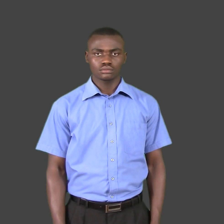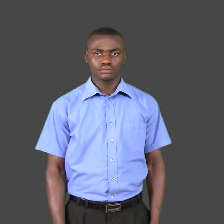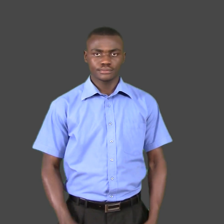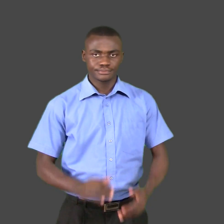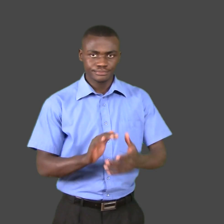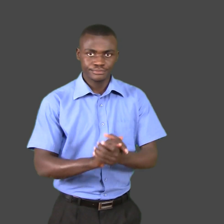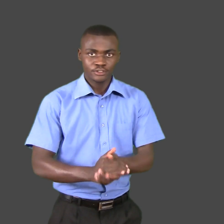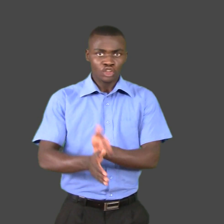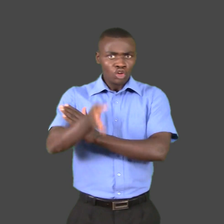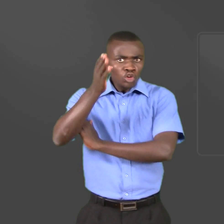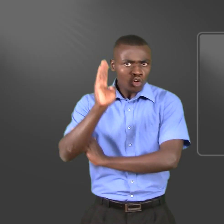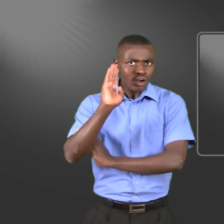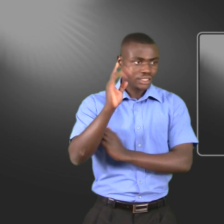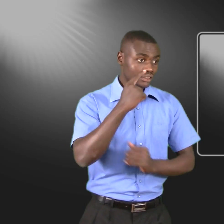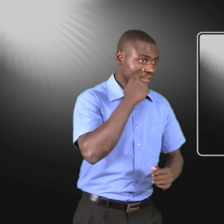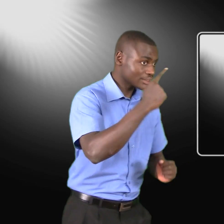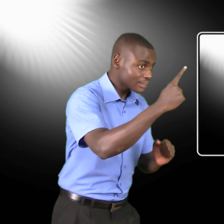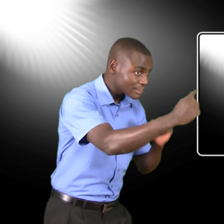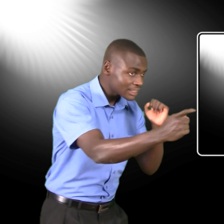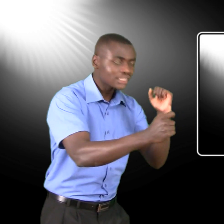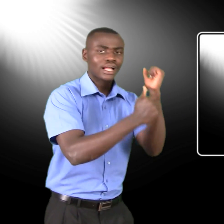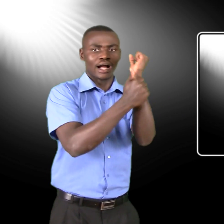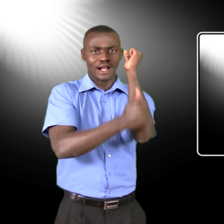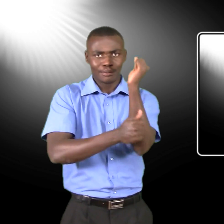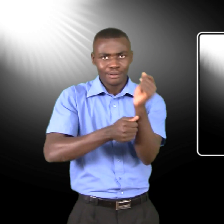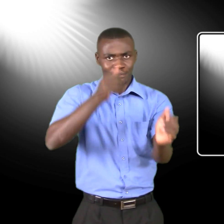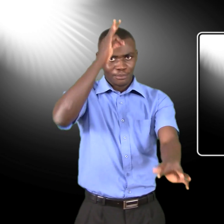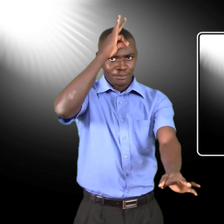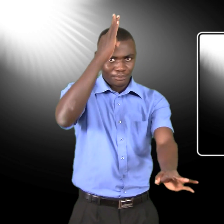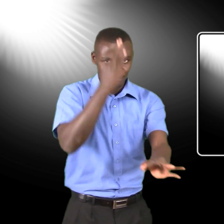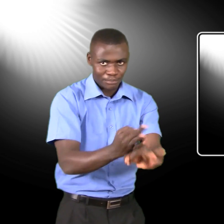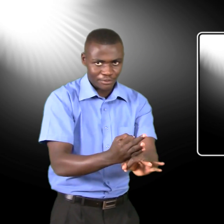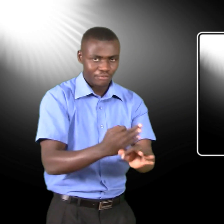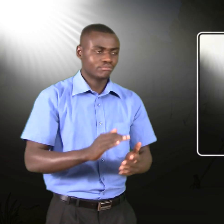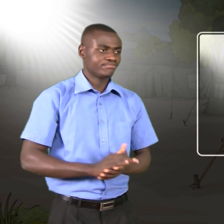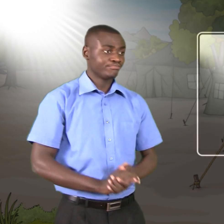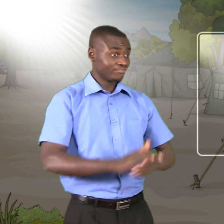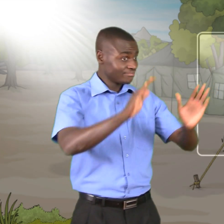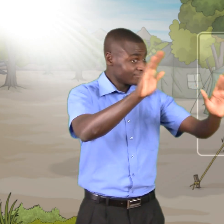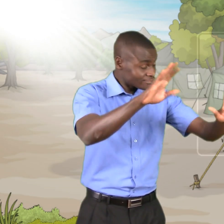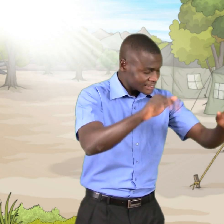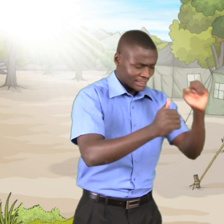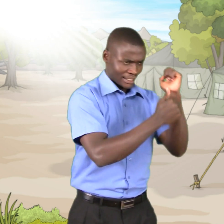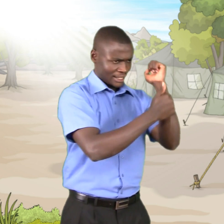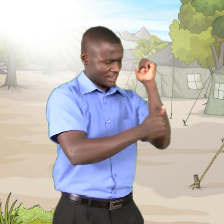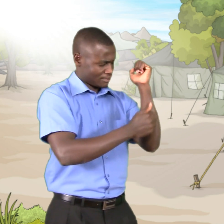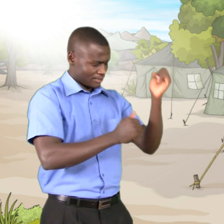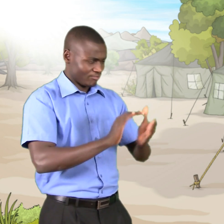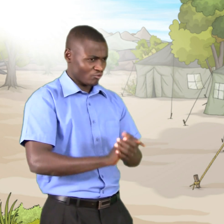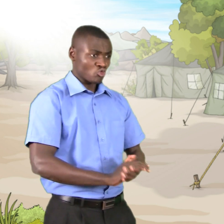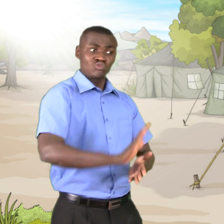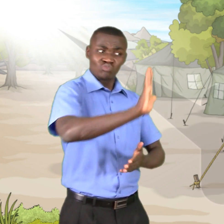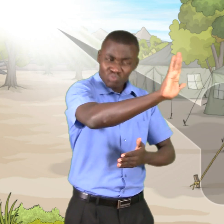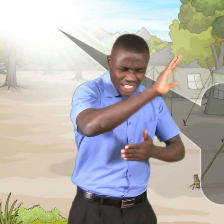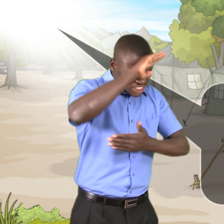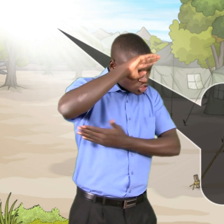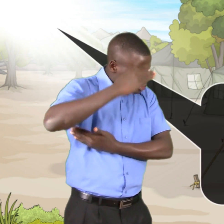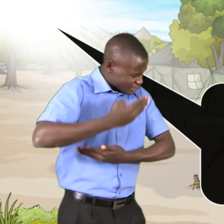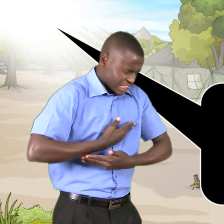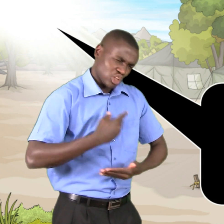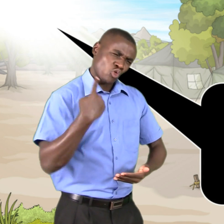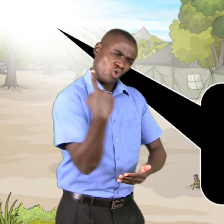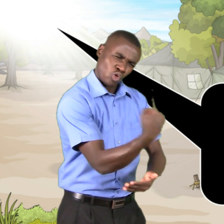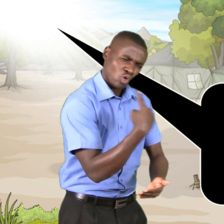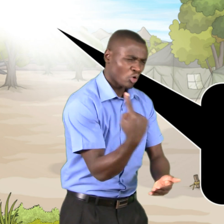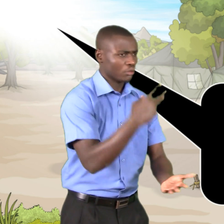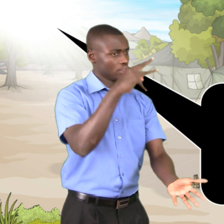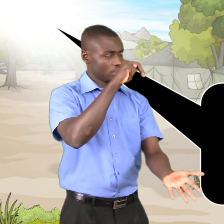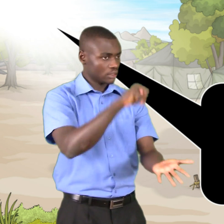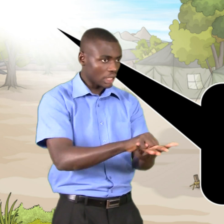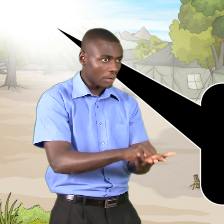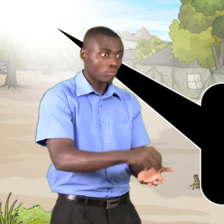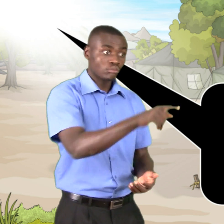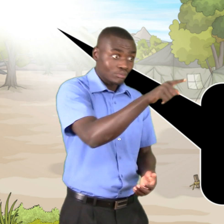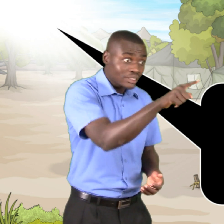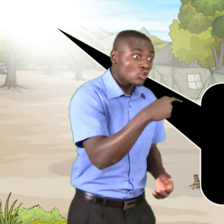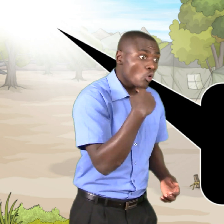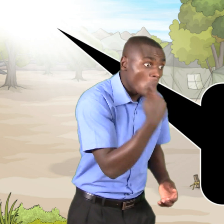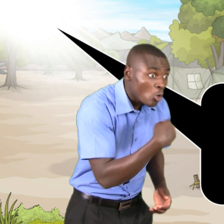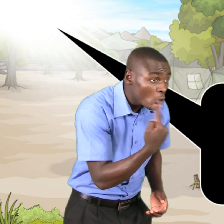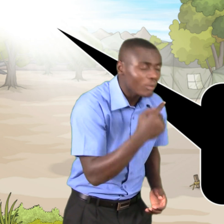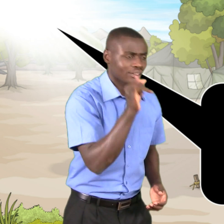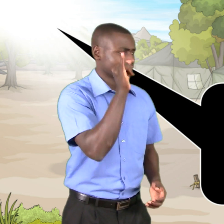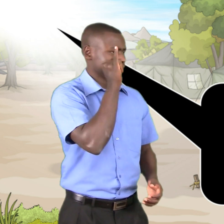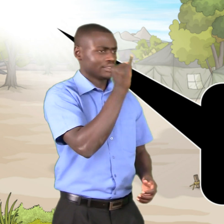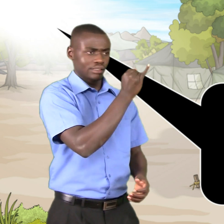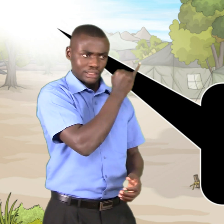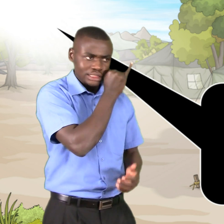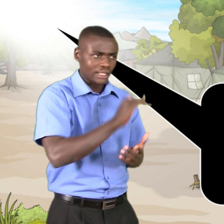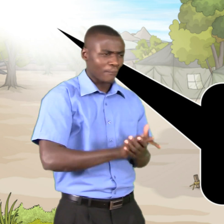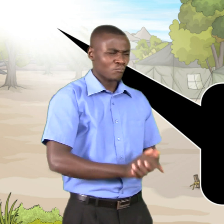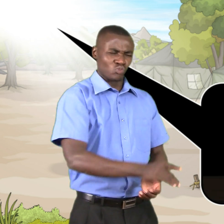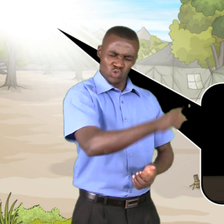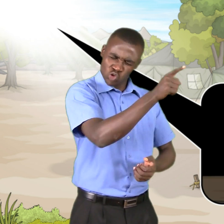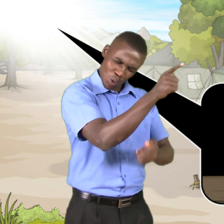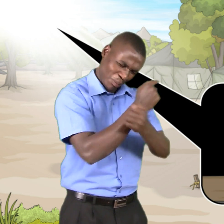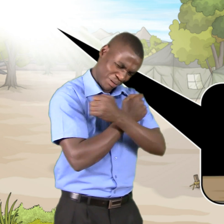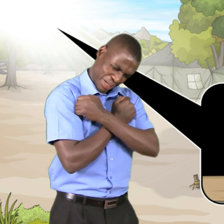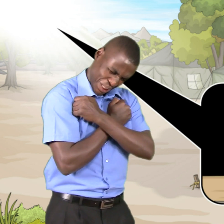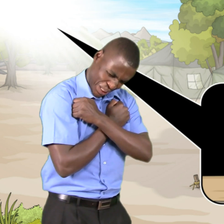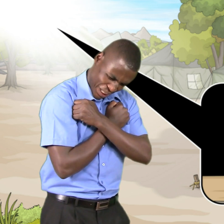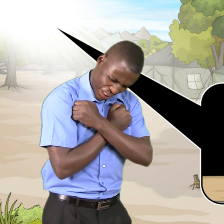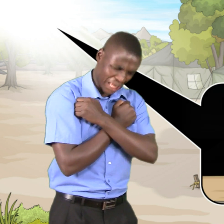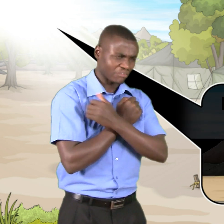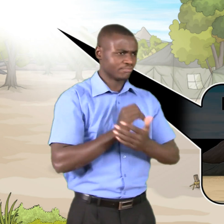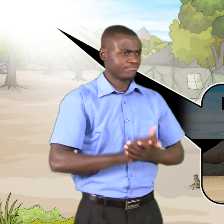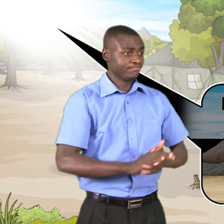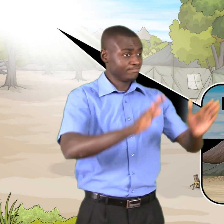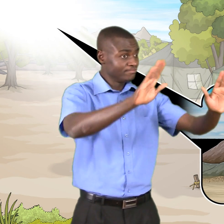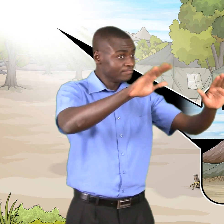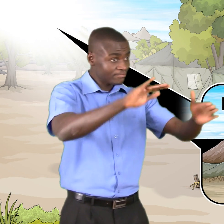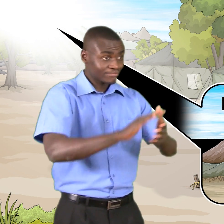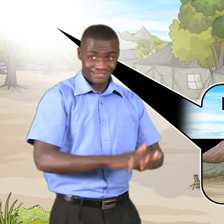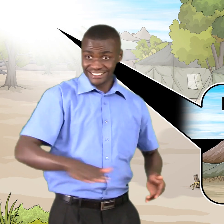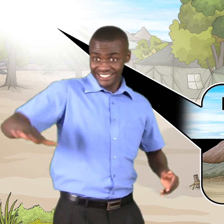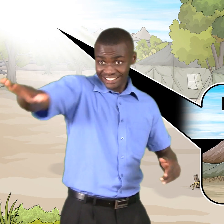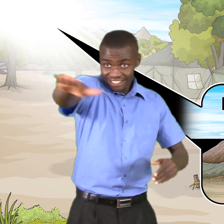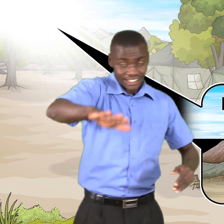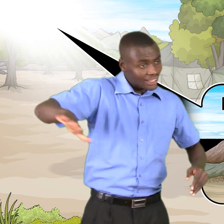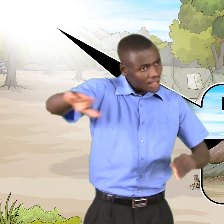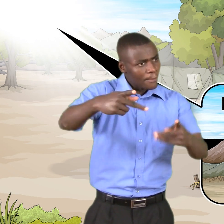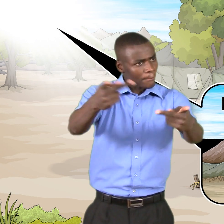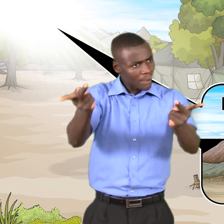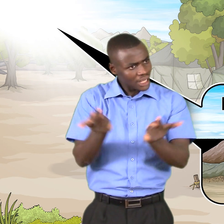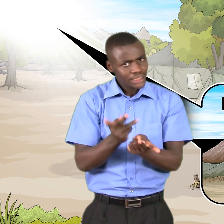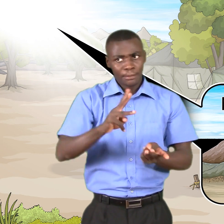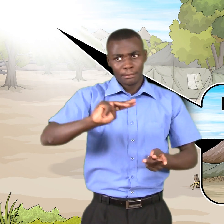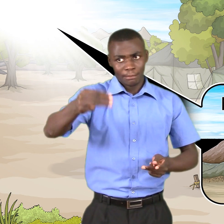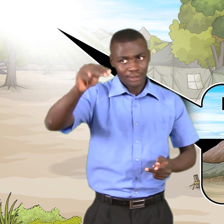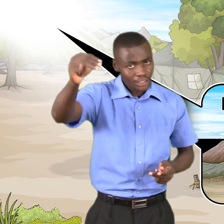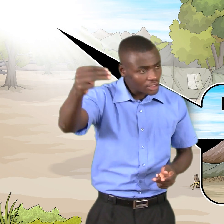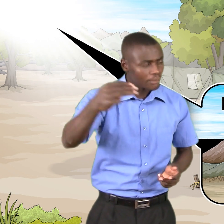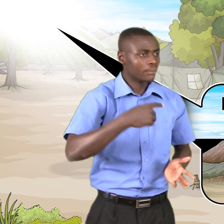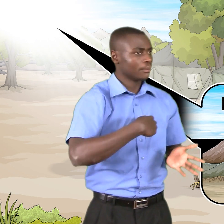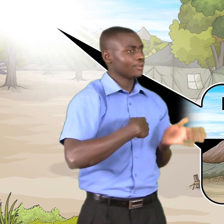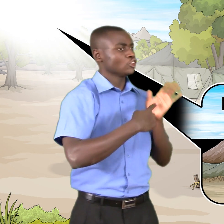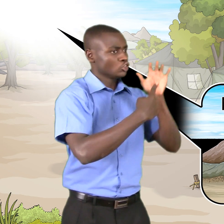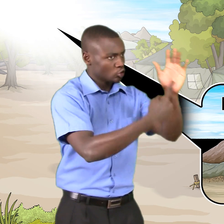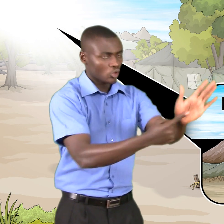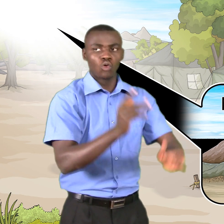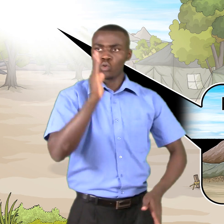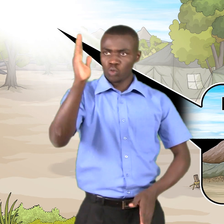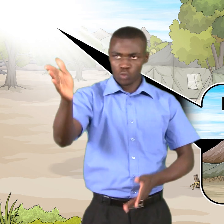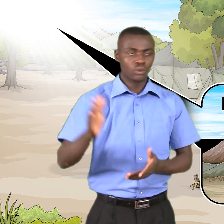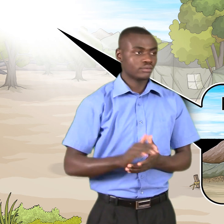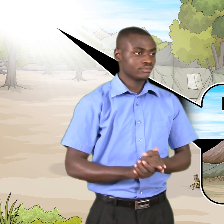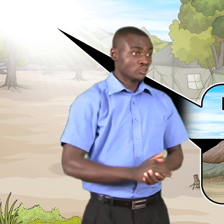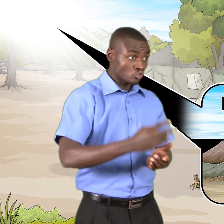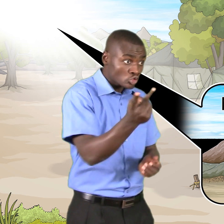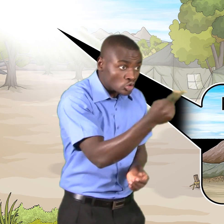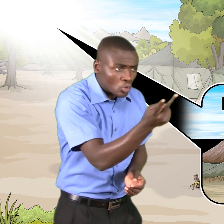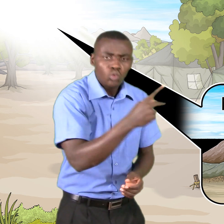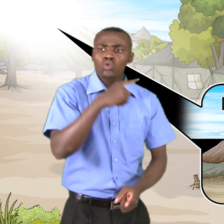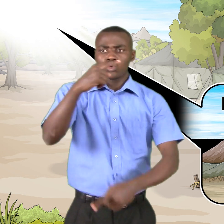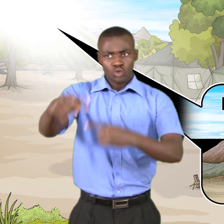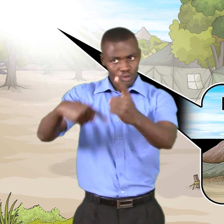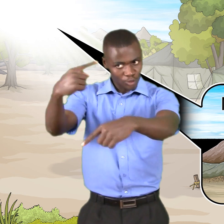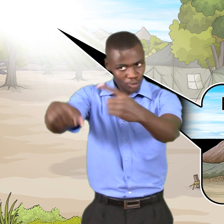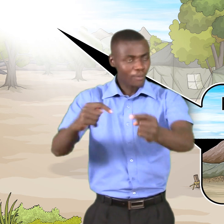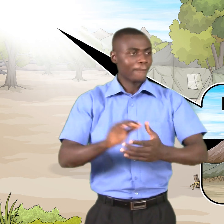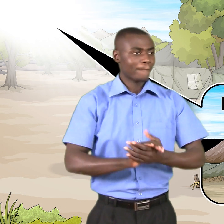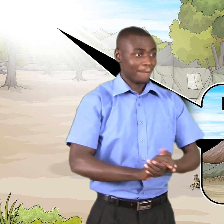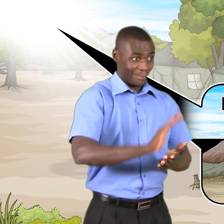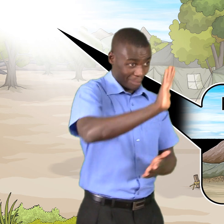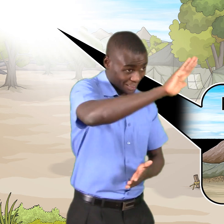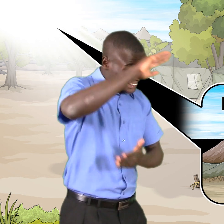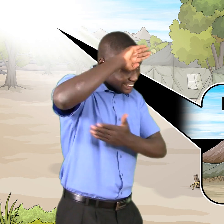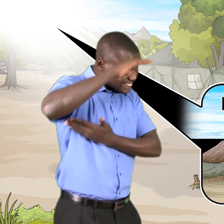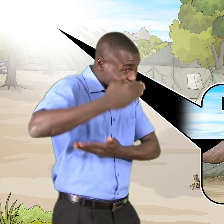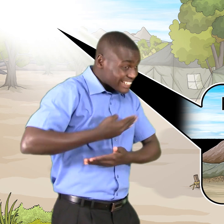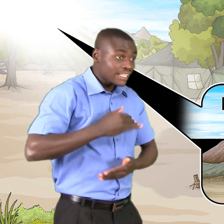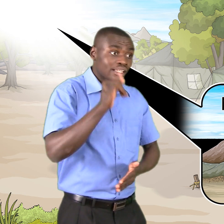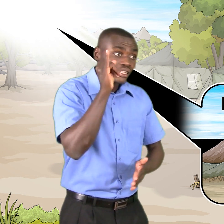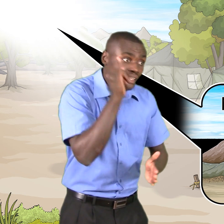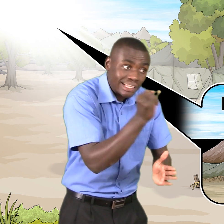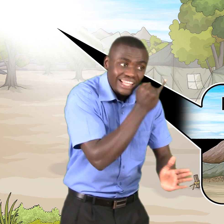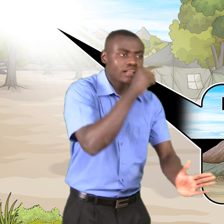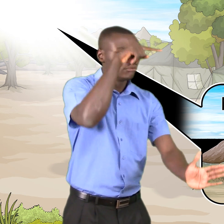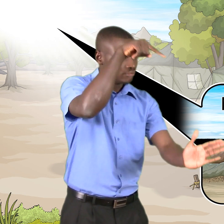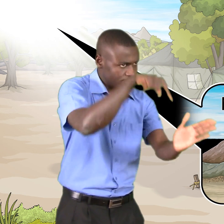Some time later God tested Abraham and said to him, “Abraham!” “Here I am,” he answered. “Take your son,” God said, “your only son Isaac, whom you love, and go to the land of Moriah.